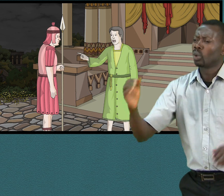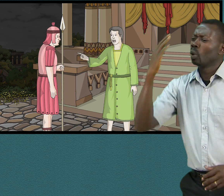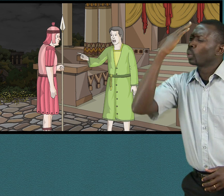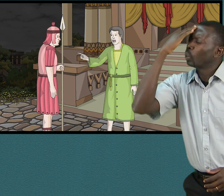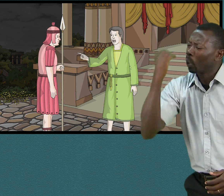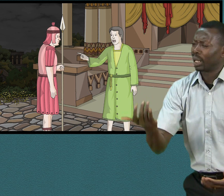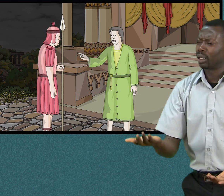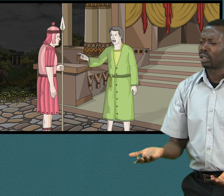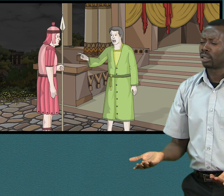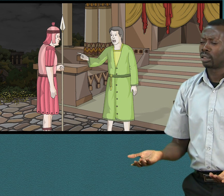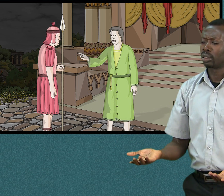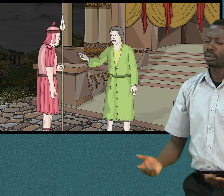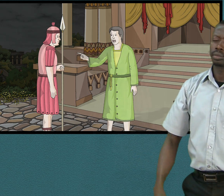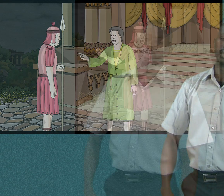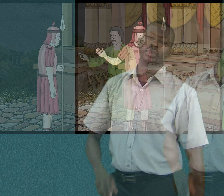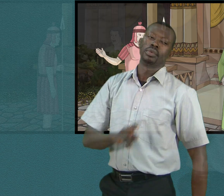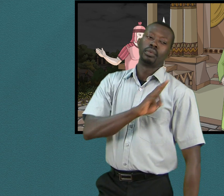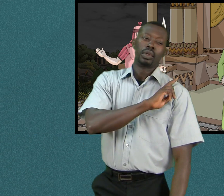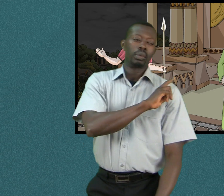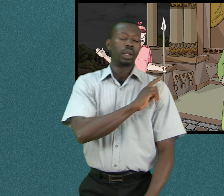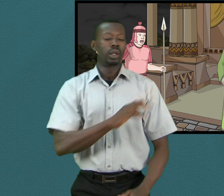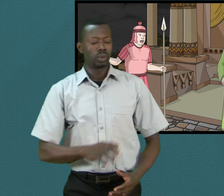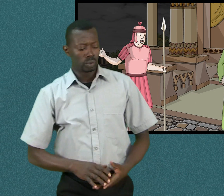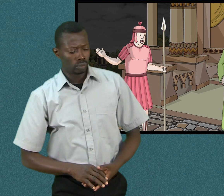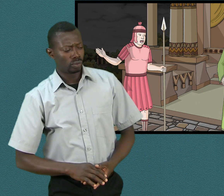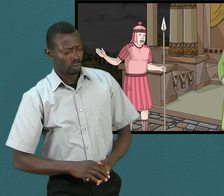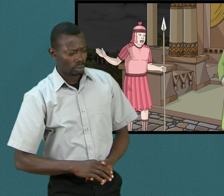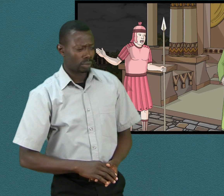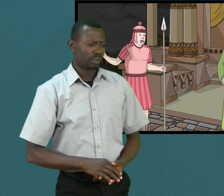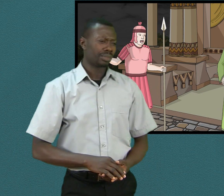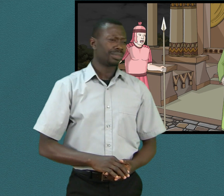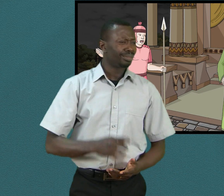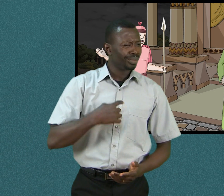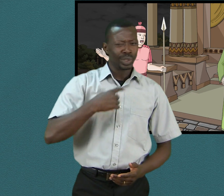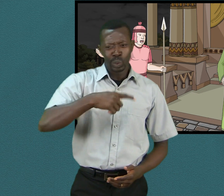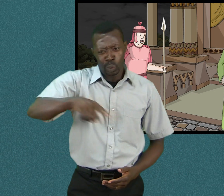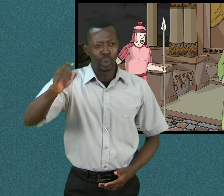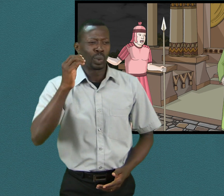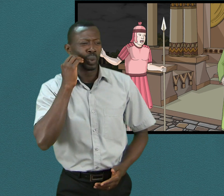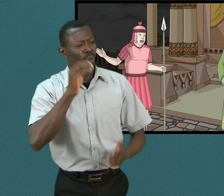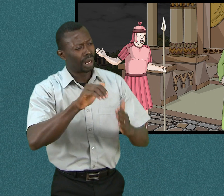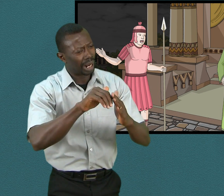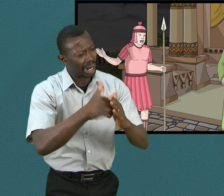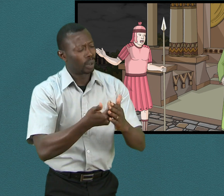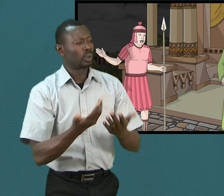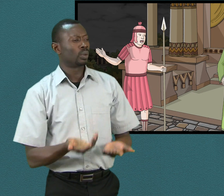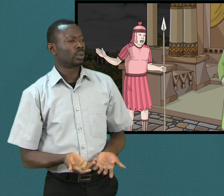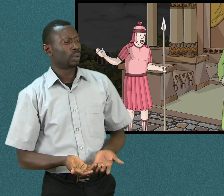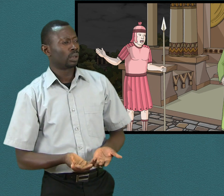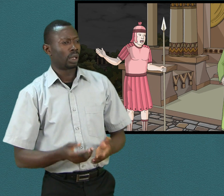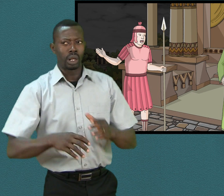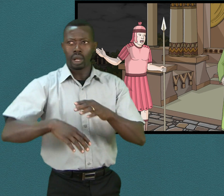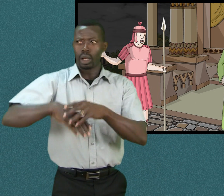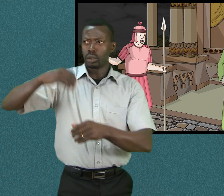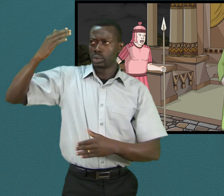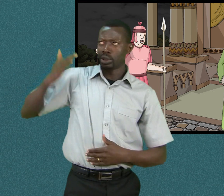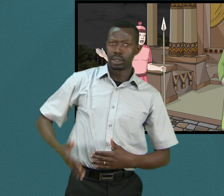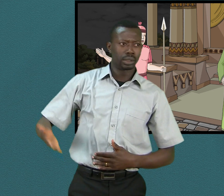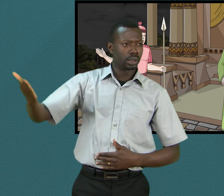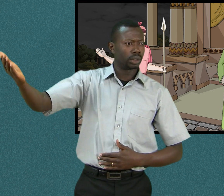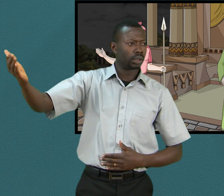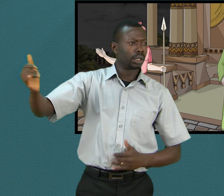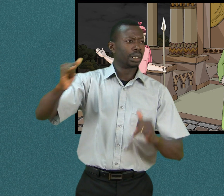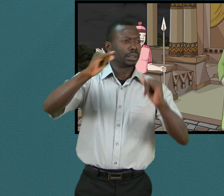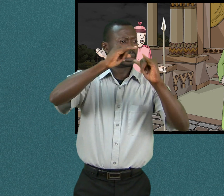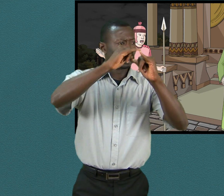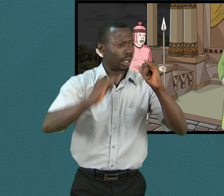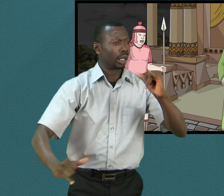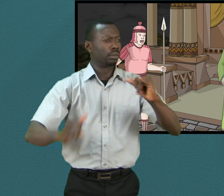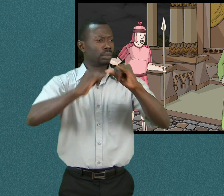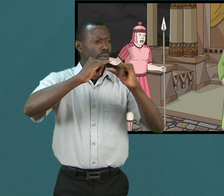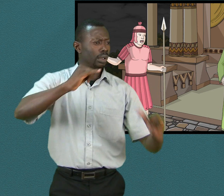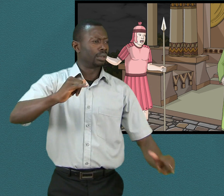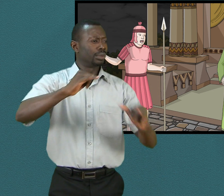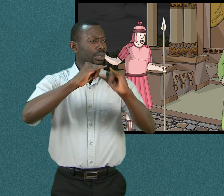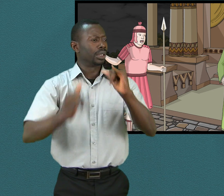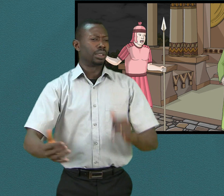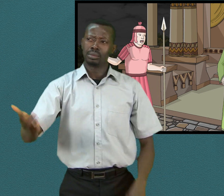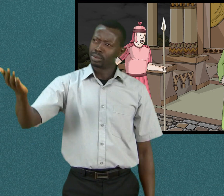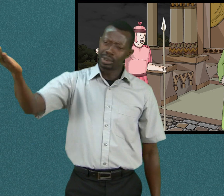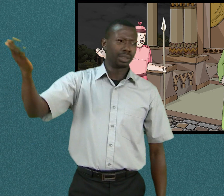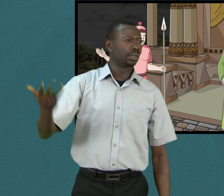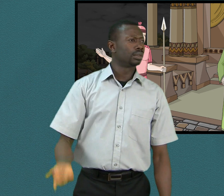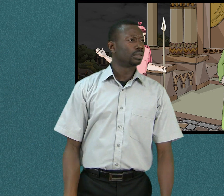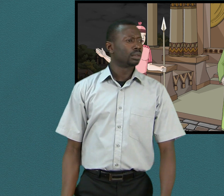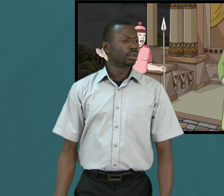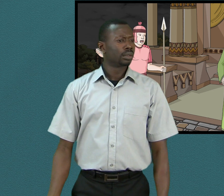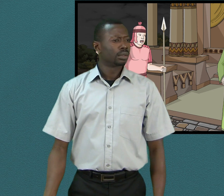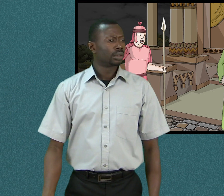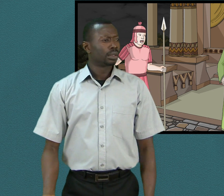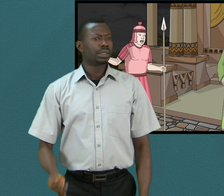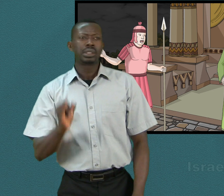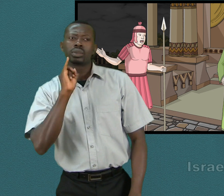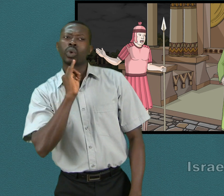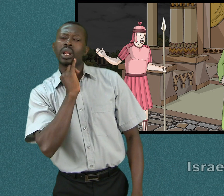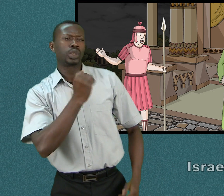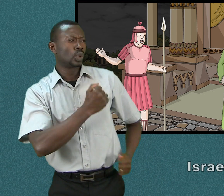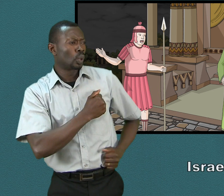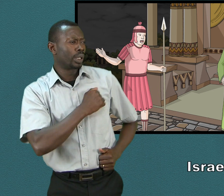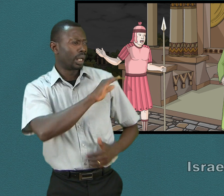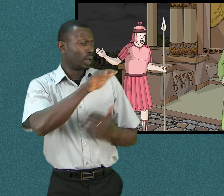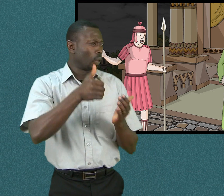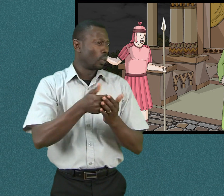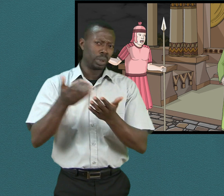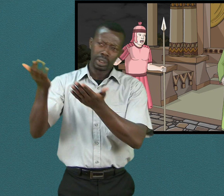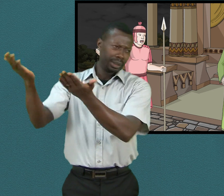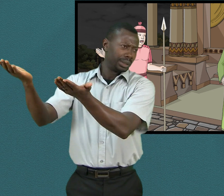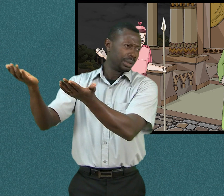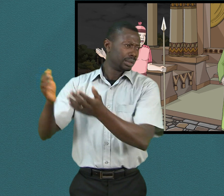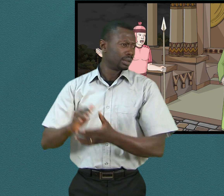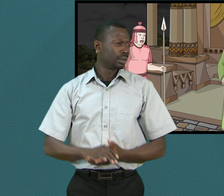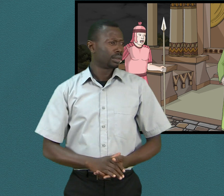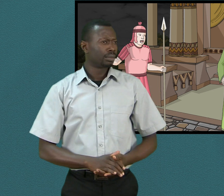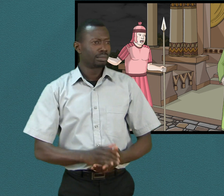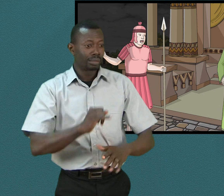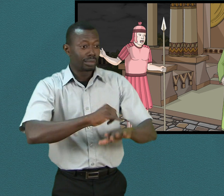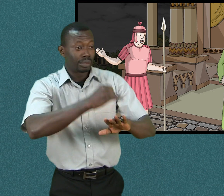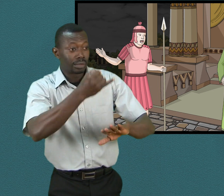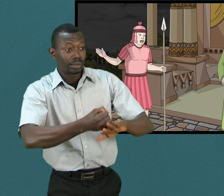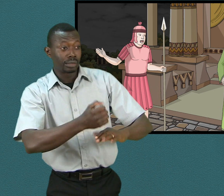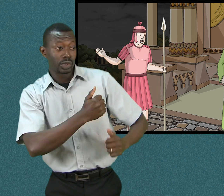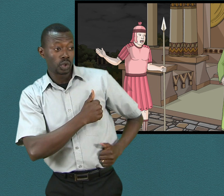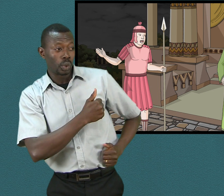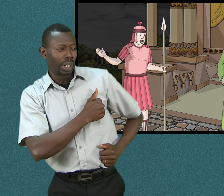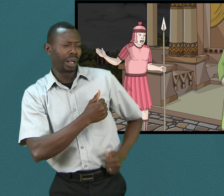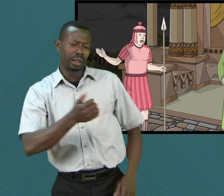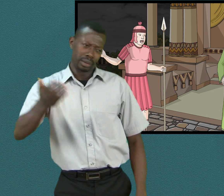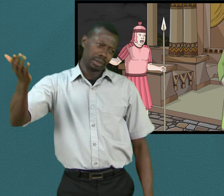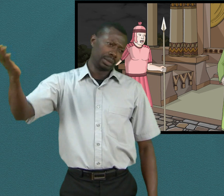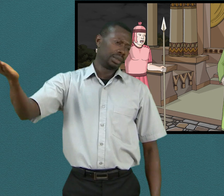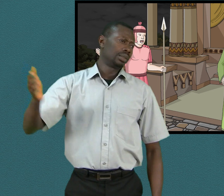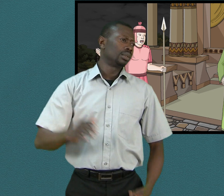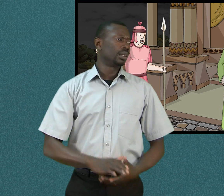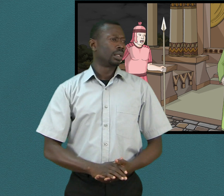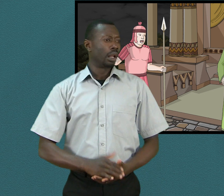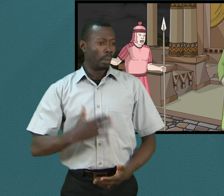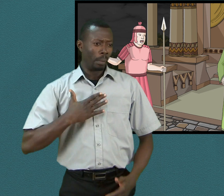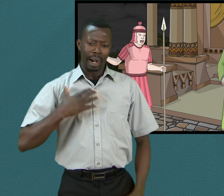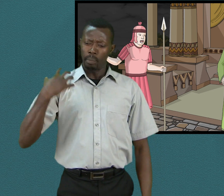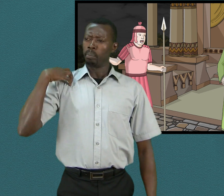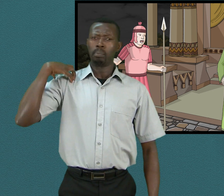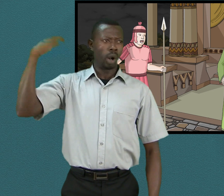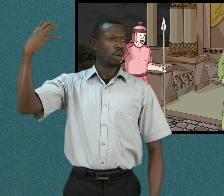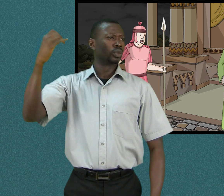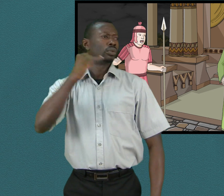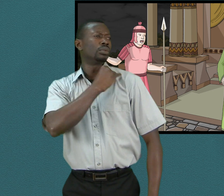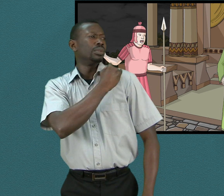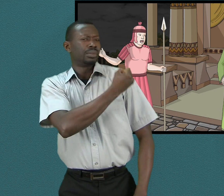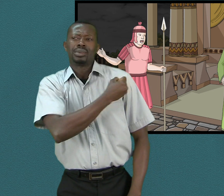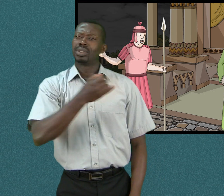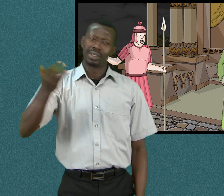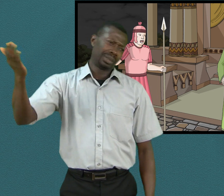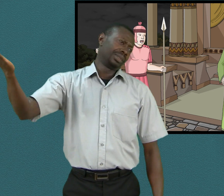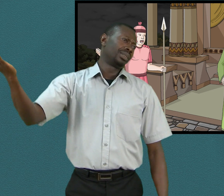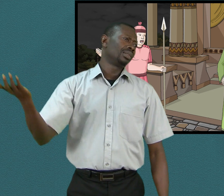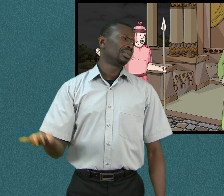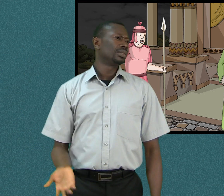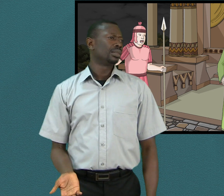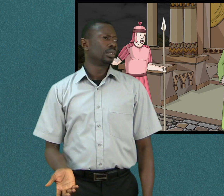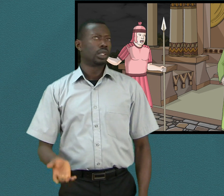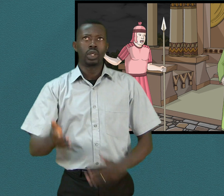Uriah answered, “The ark and Israel and Judah are dwelling in tents, and my master Joab and his soldiers are camped in the open field.